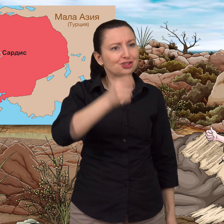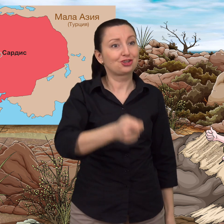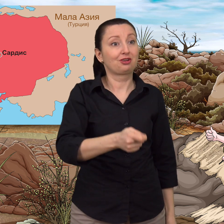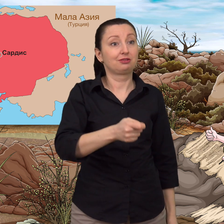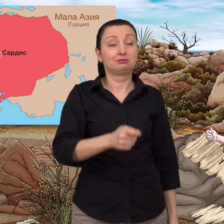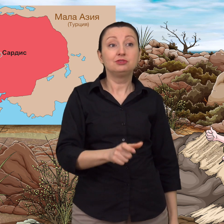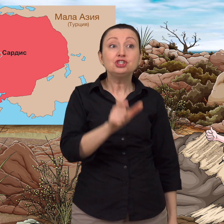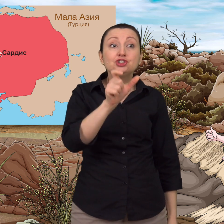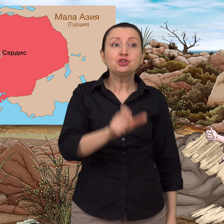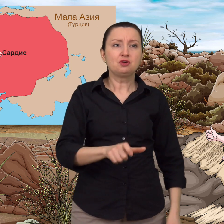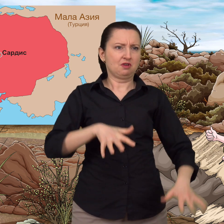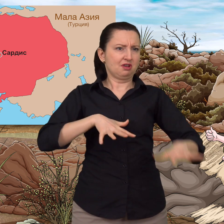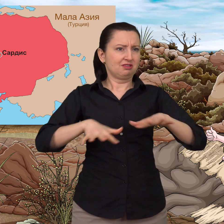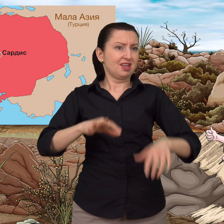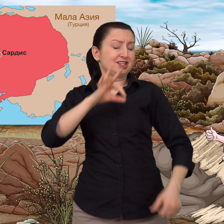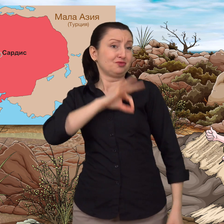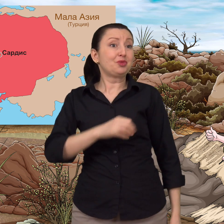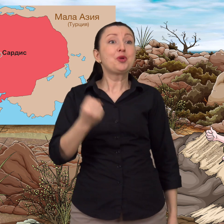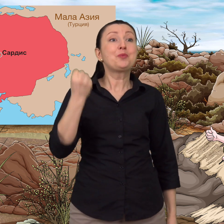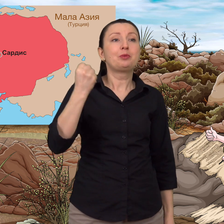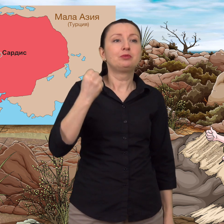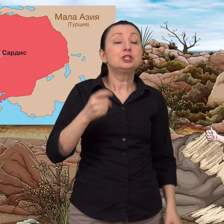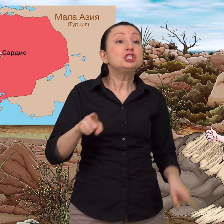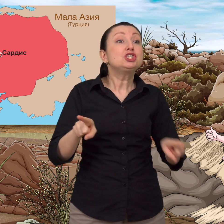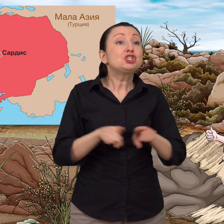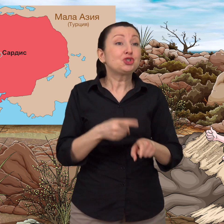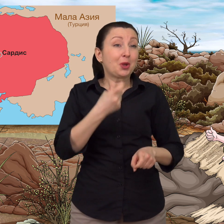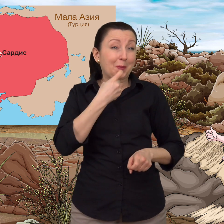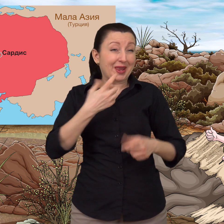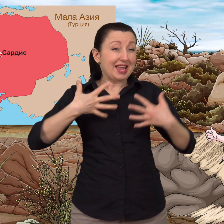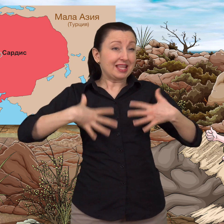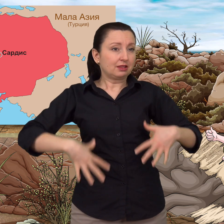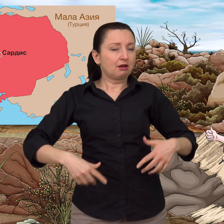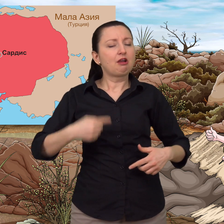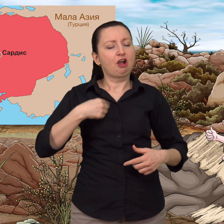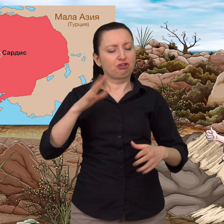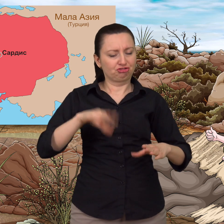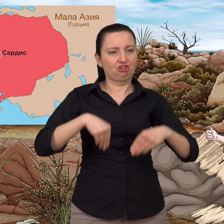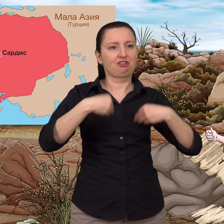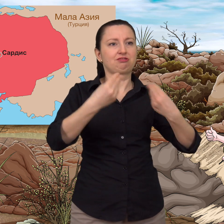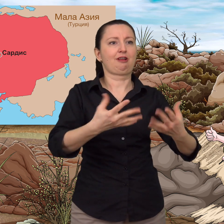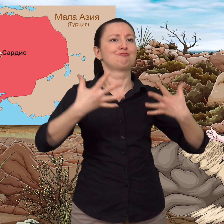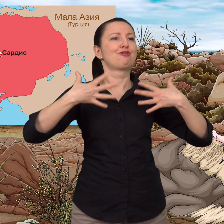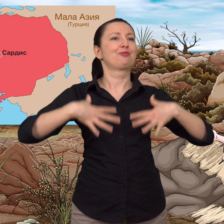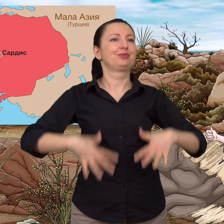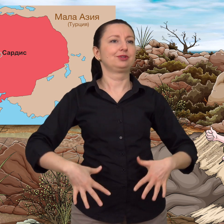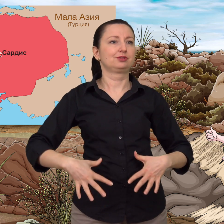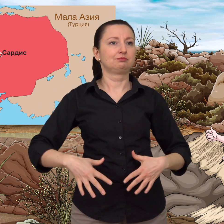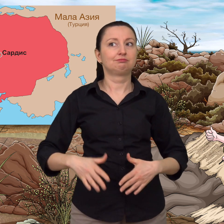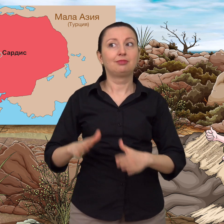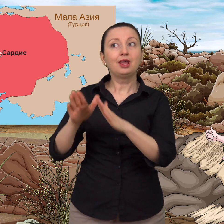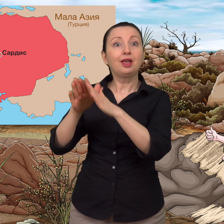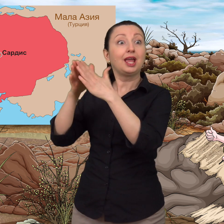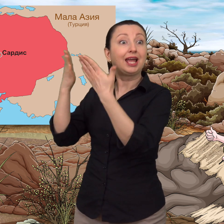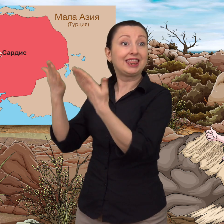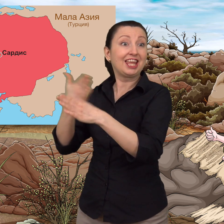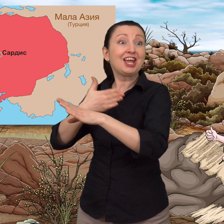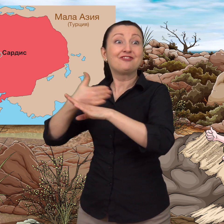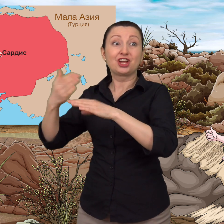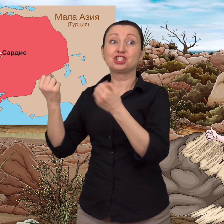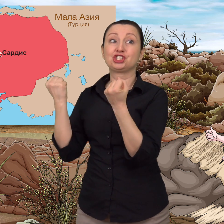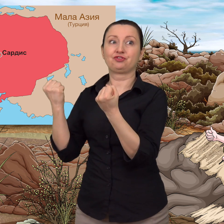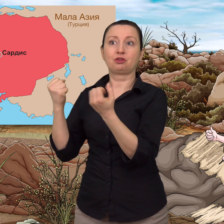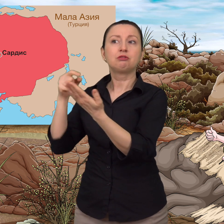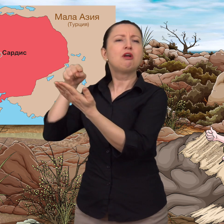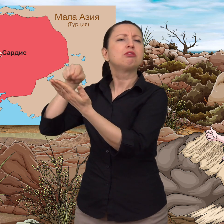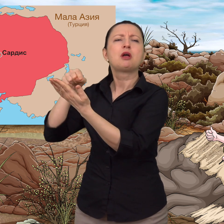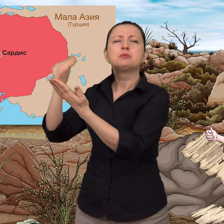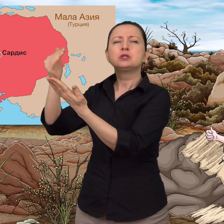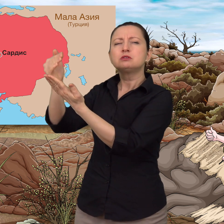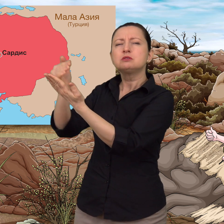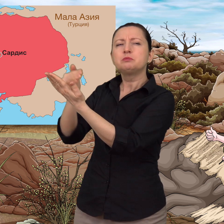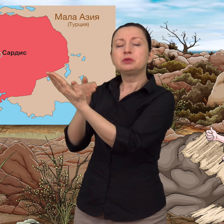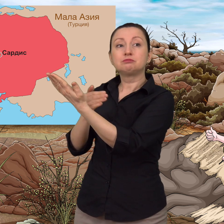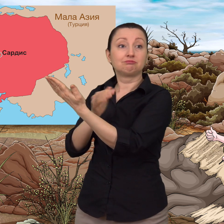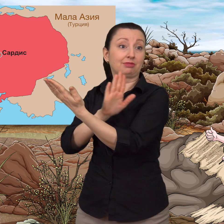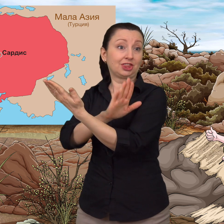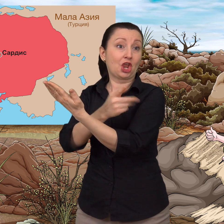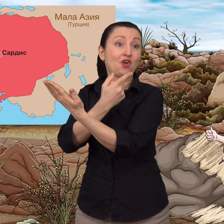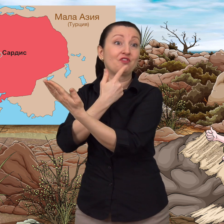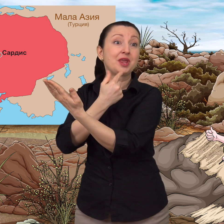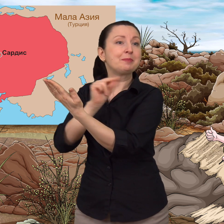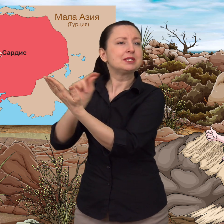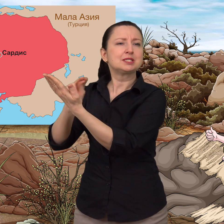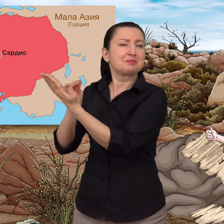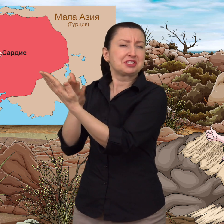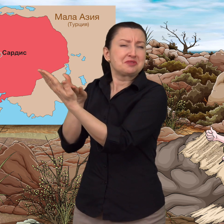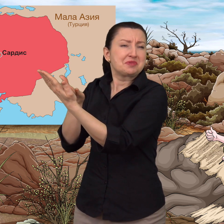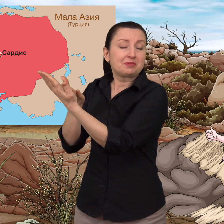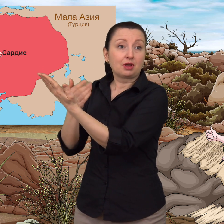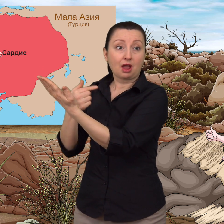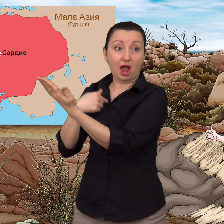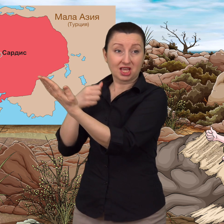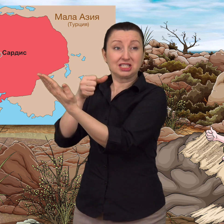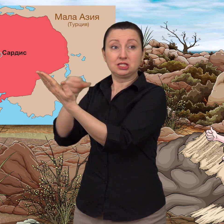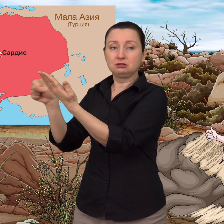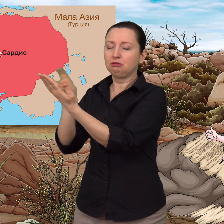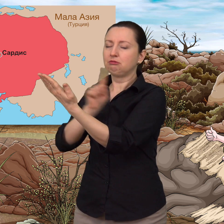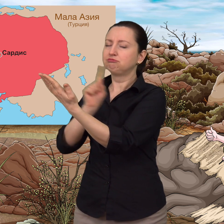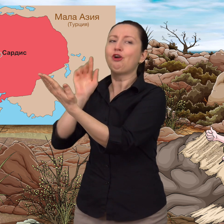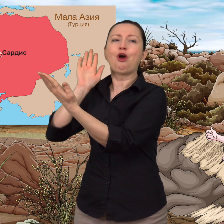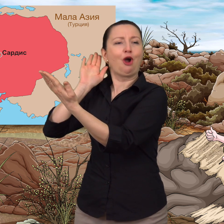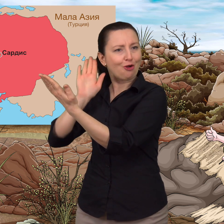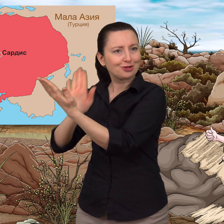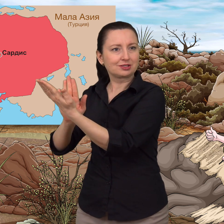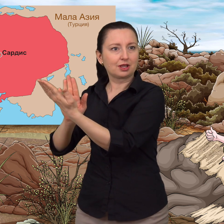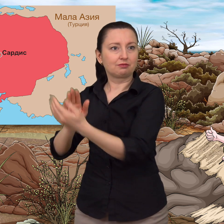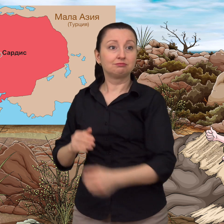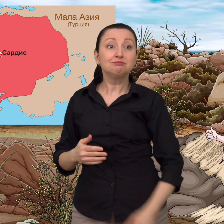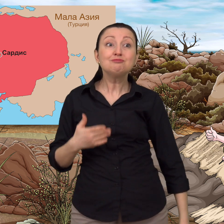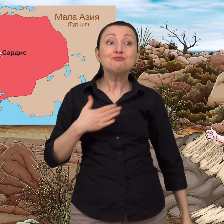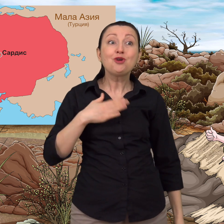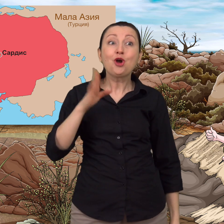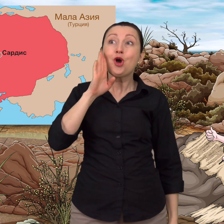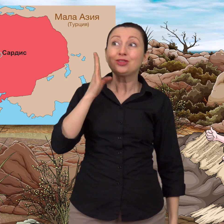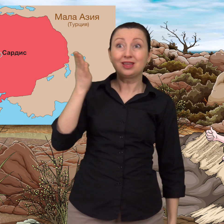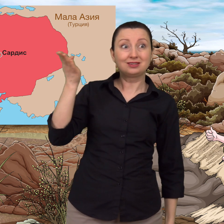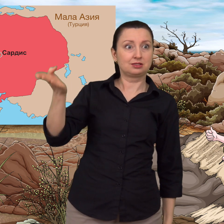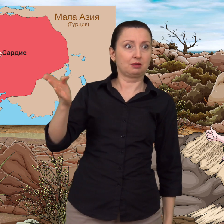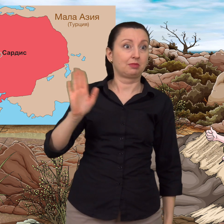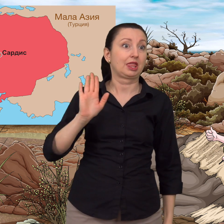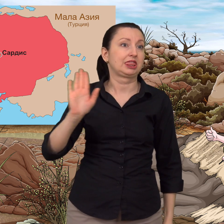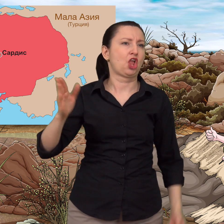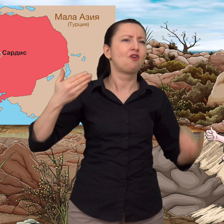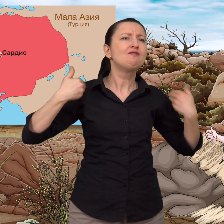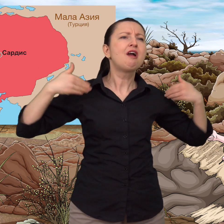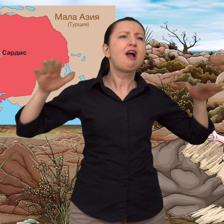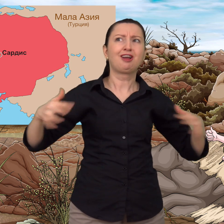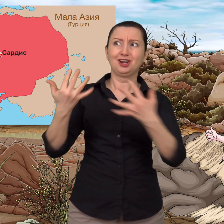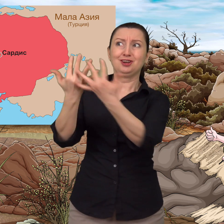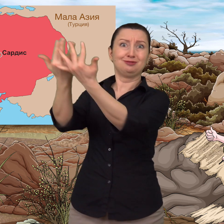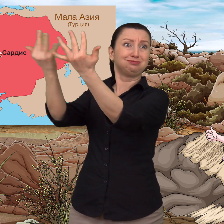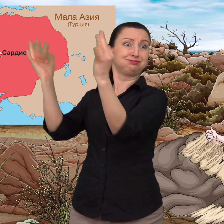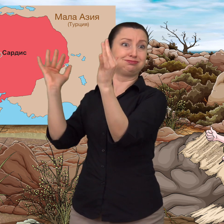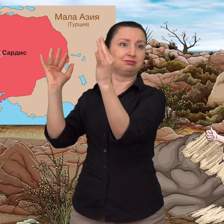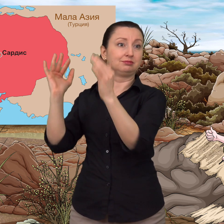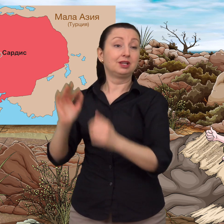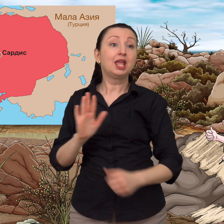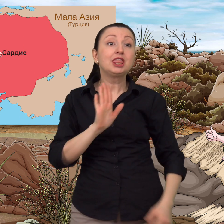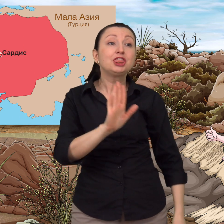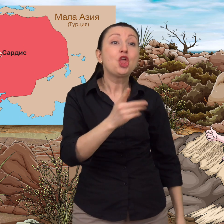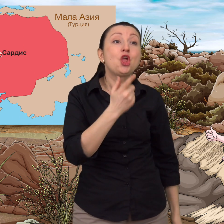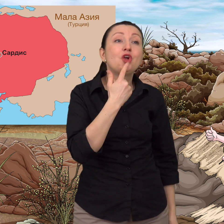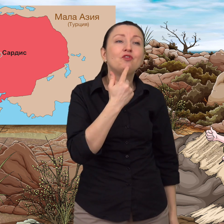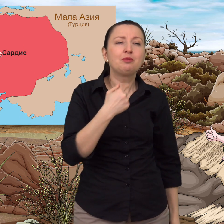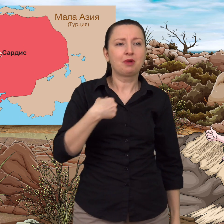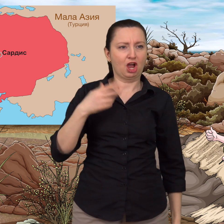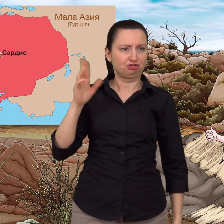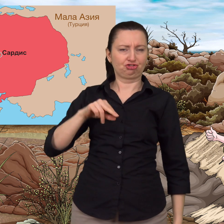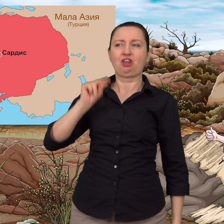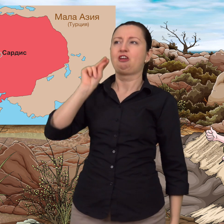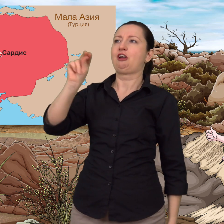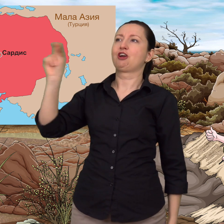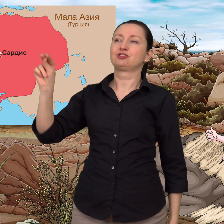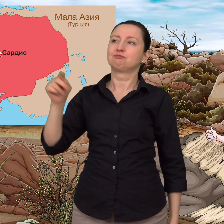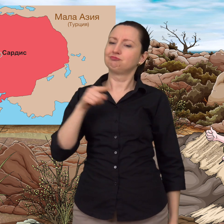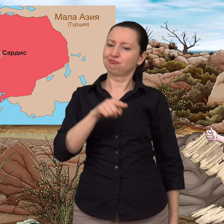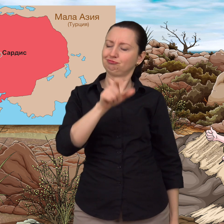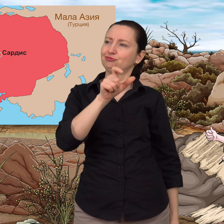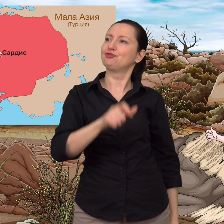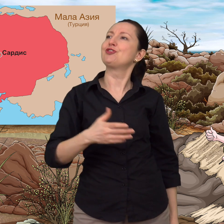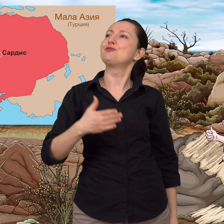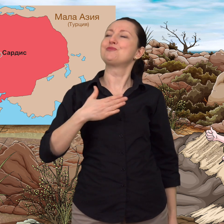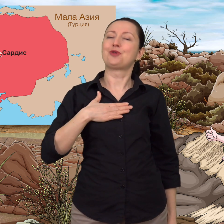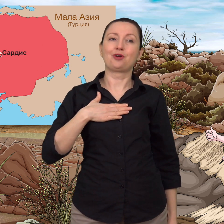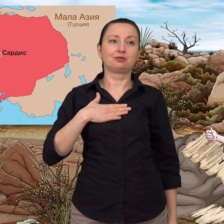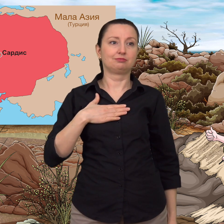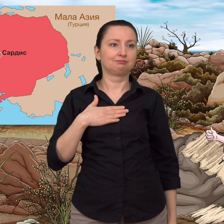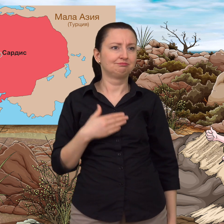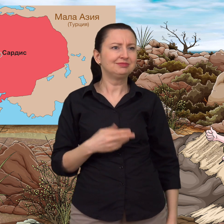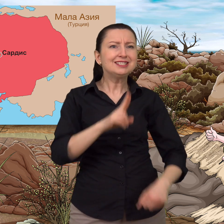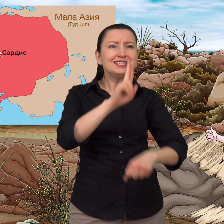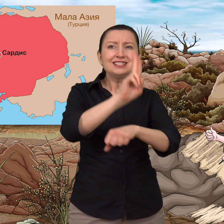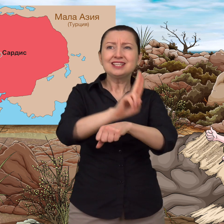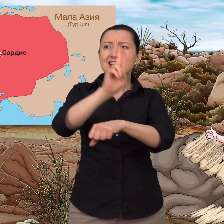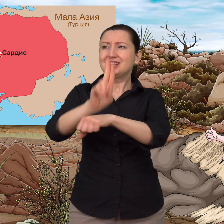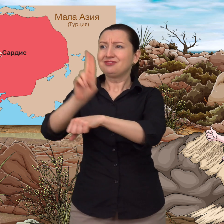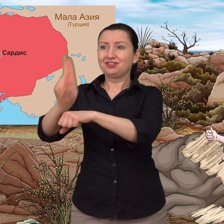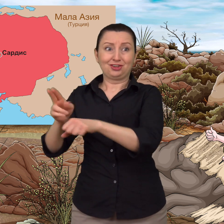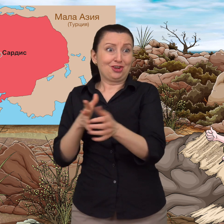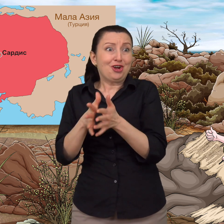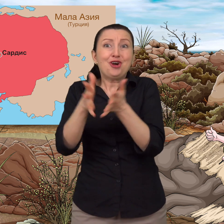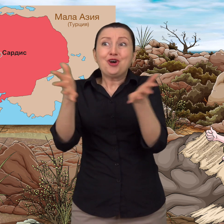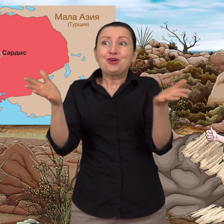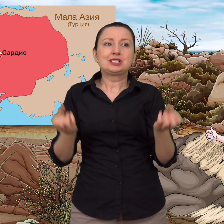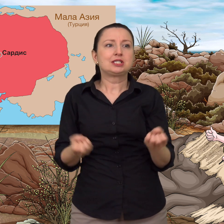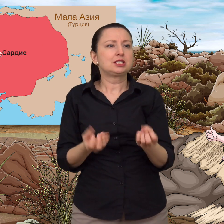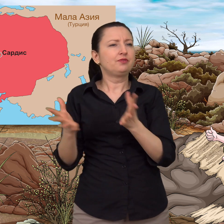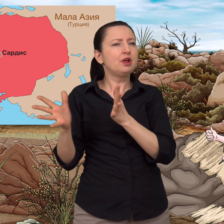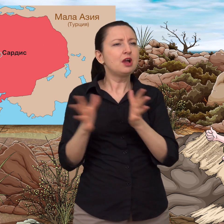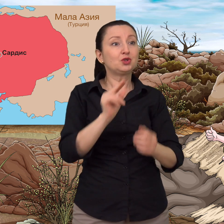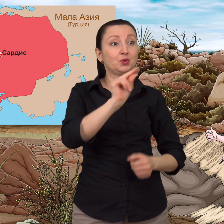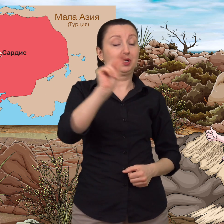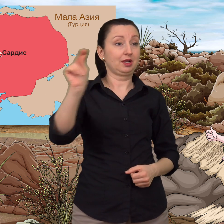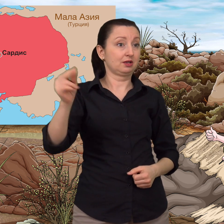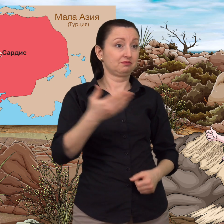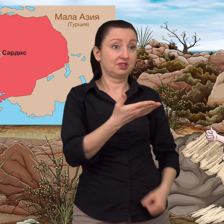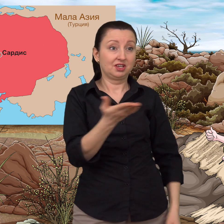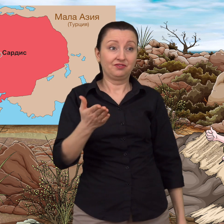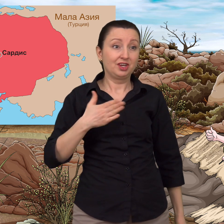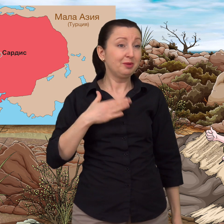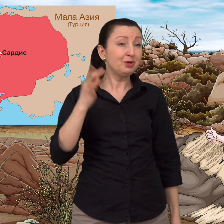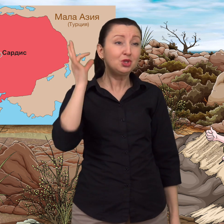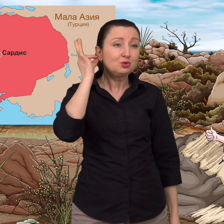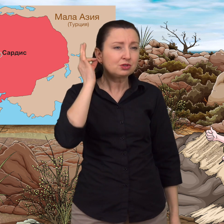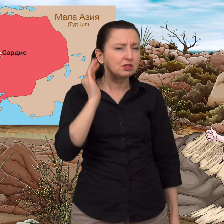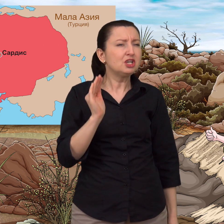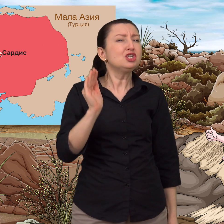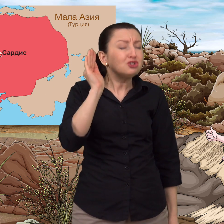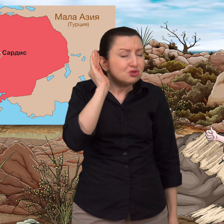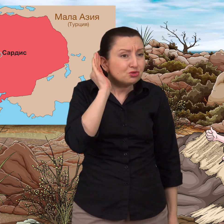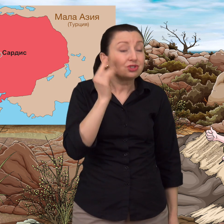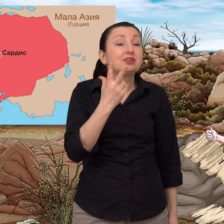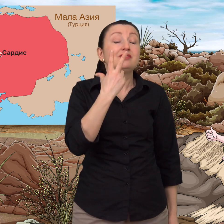Like them, he who overcomes will be dressed in white. And I will never blot out his name from the Book of Life, but I will confess his name before My Father and His angels.